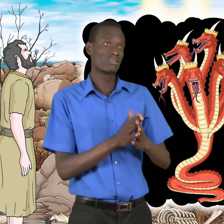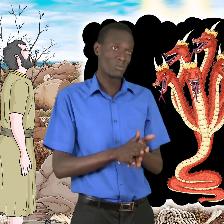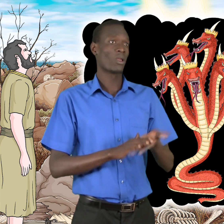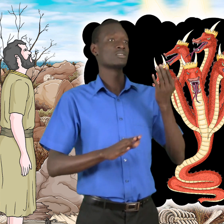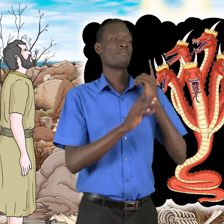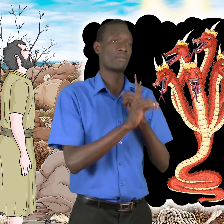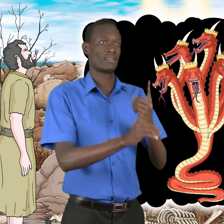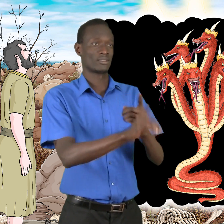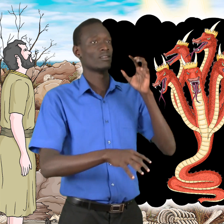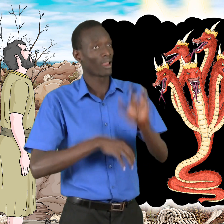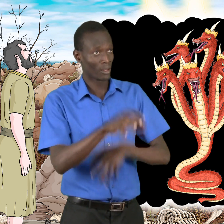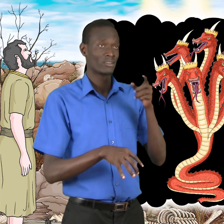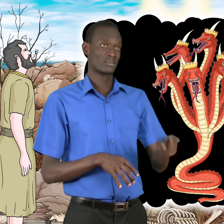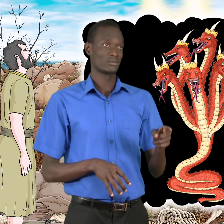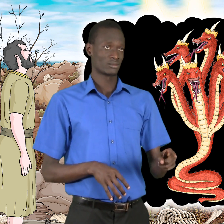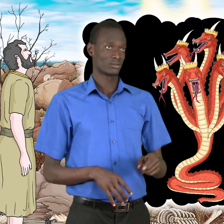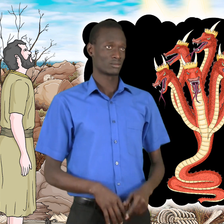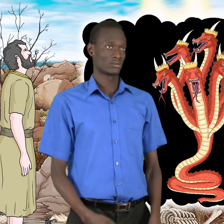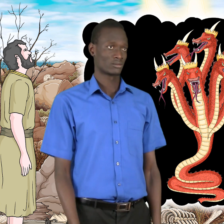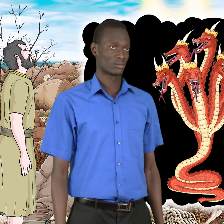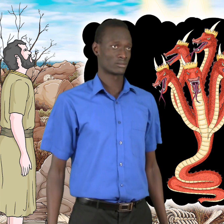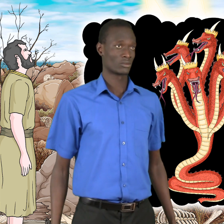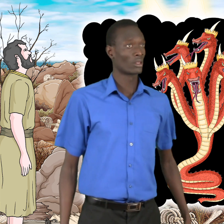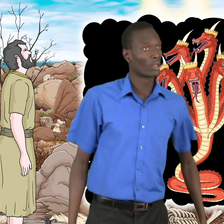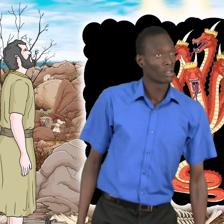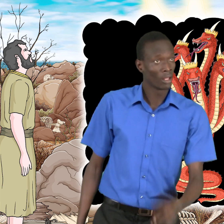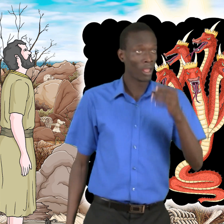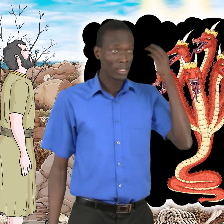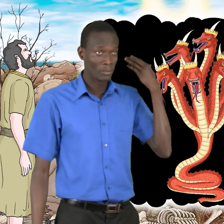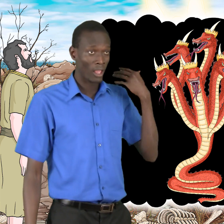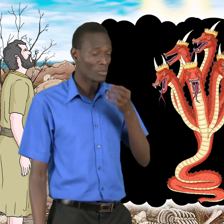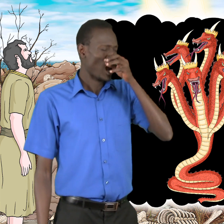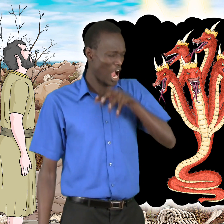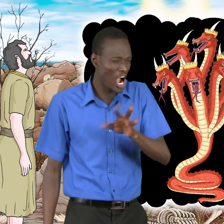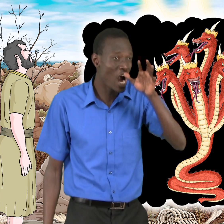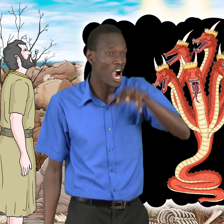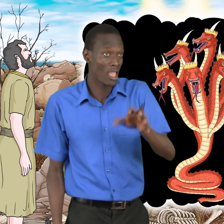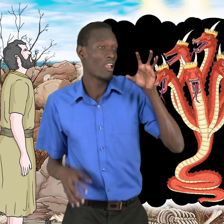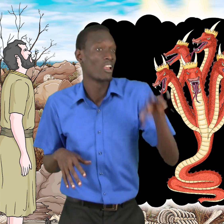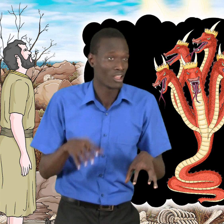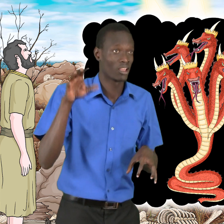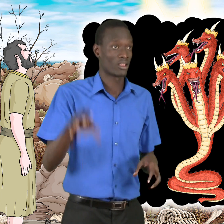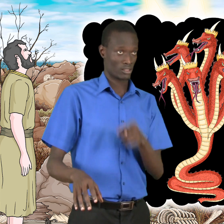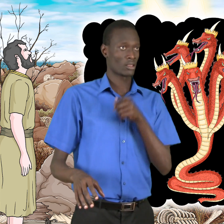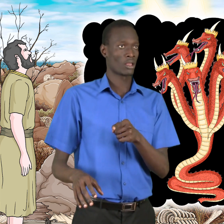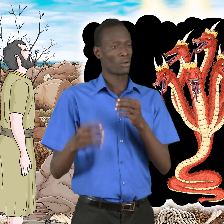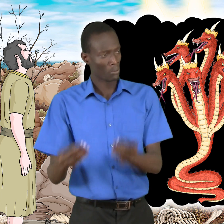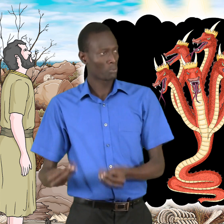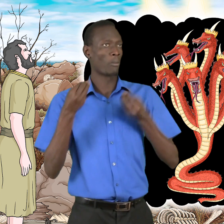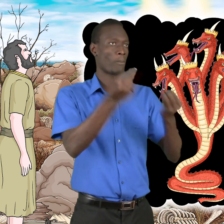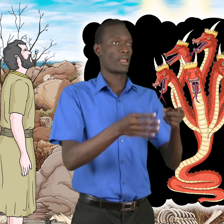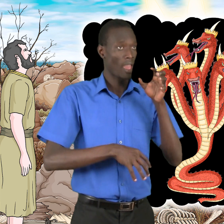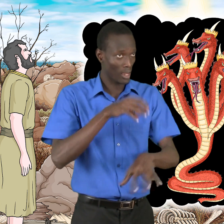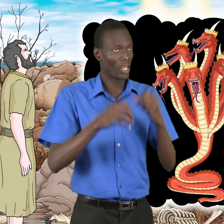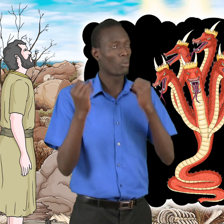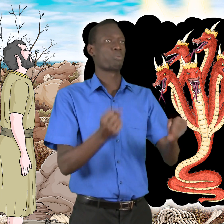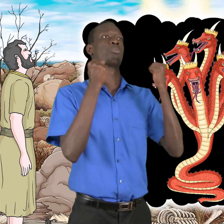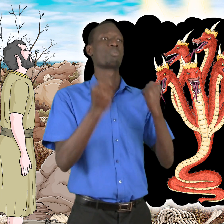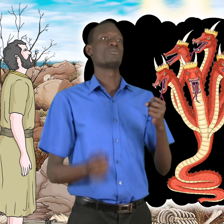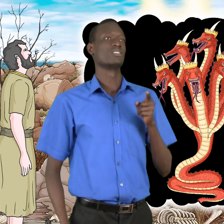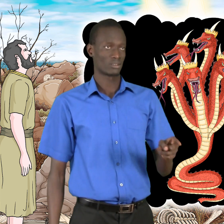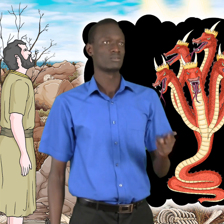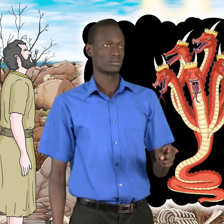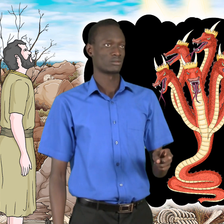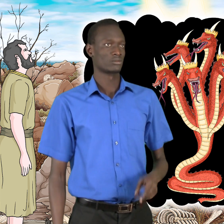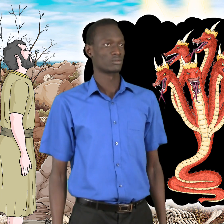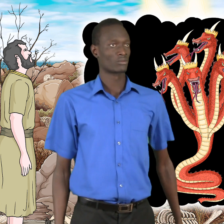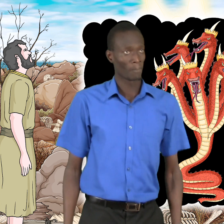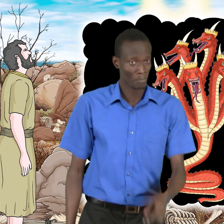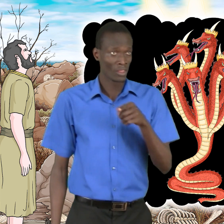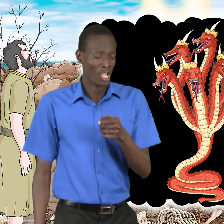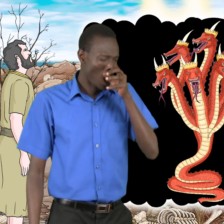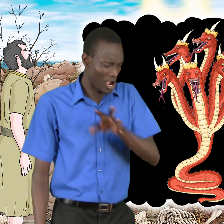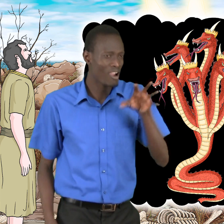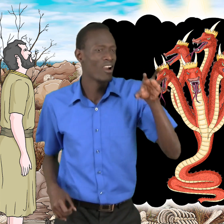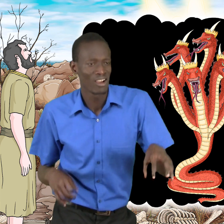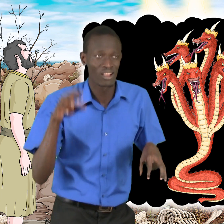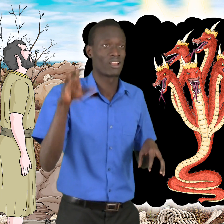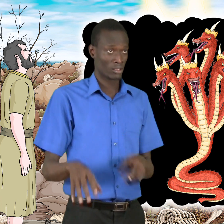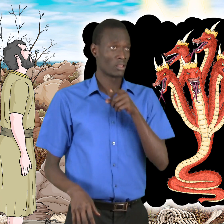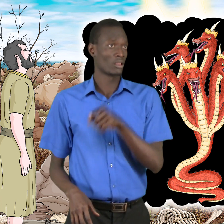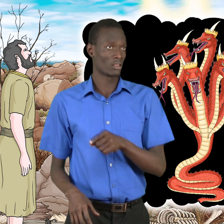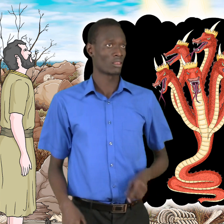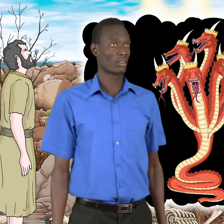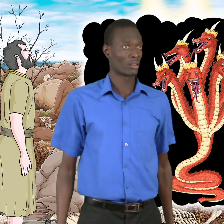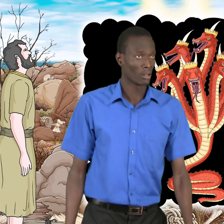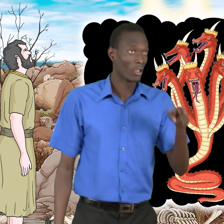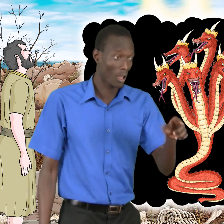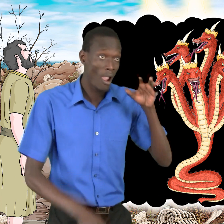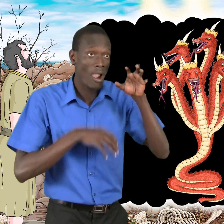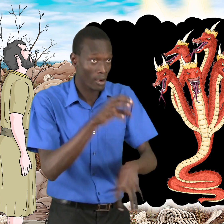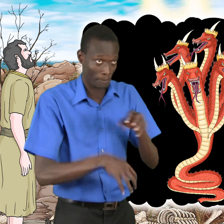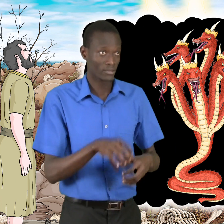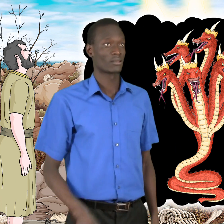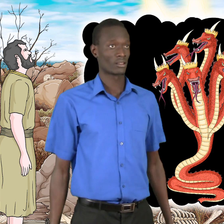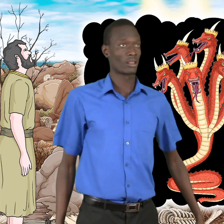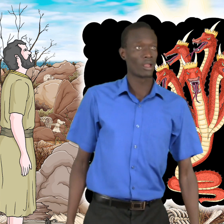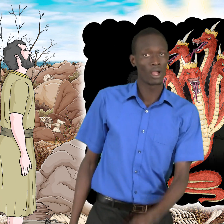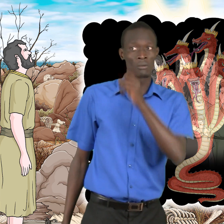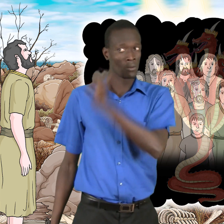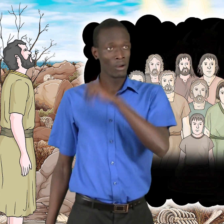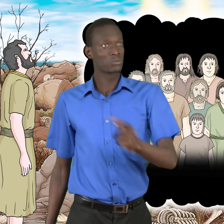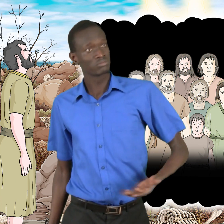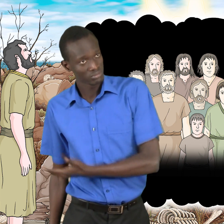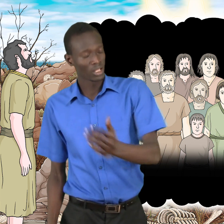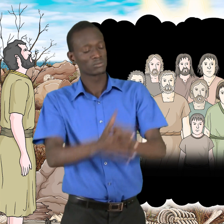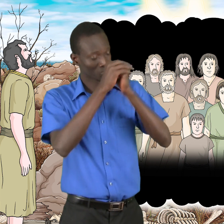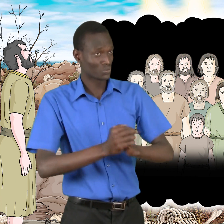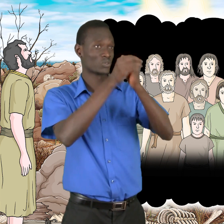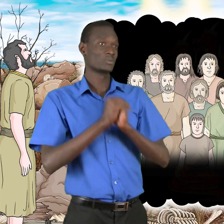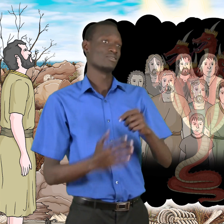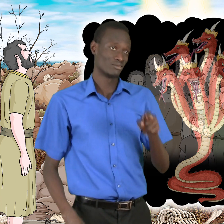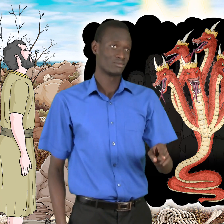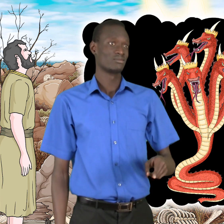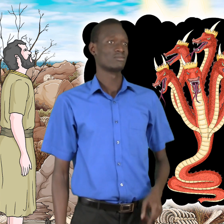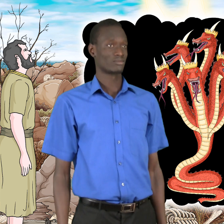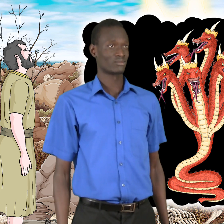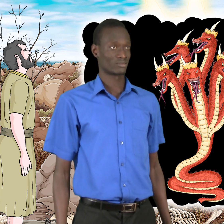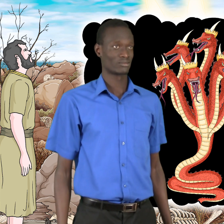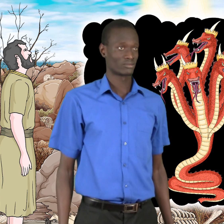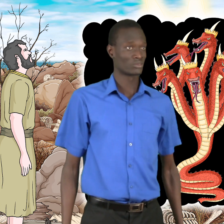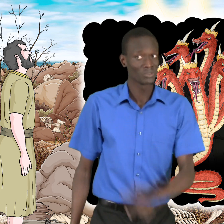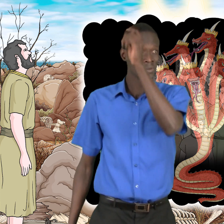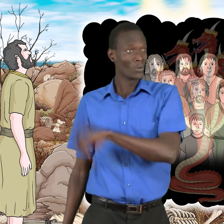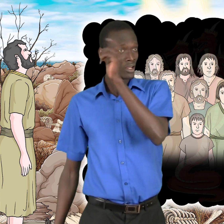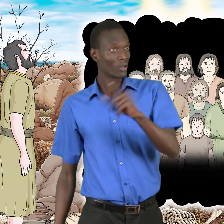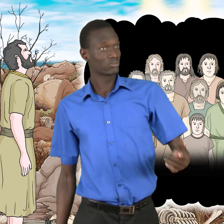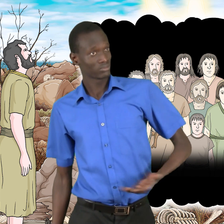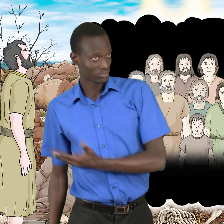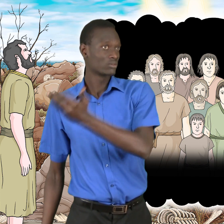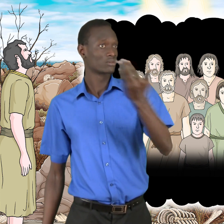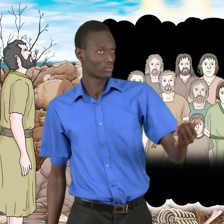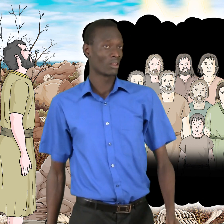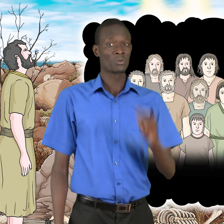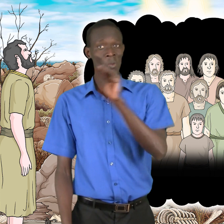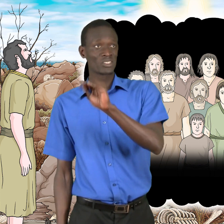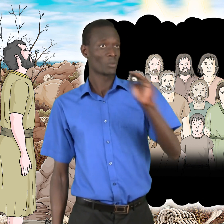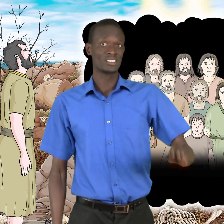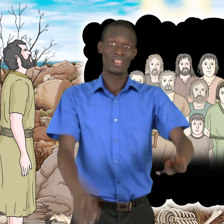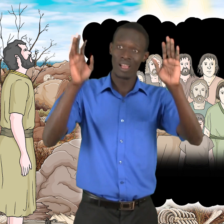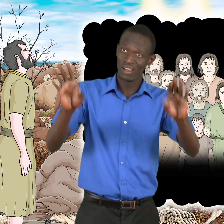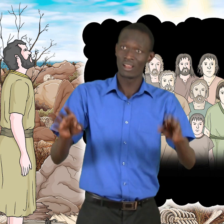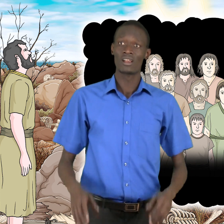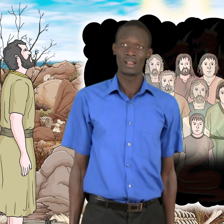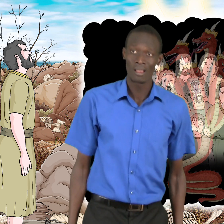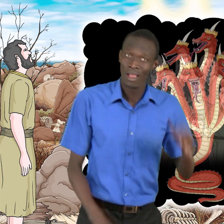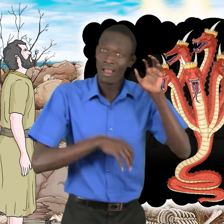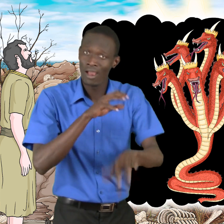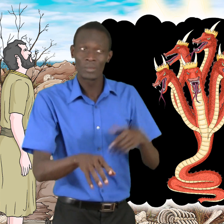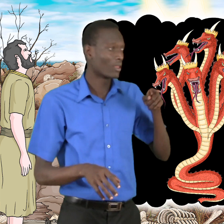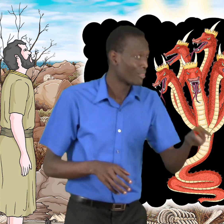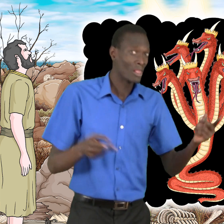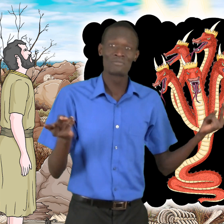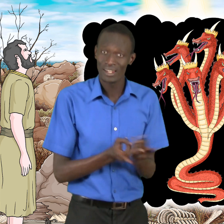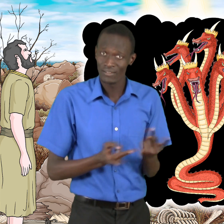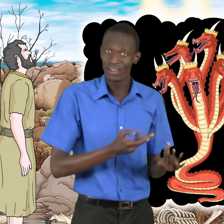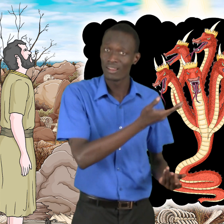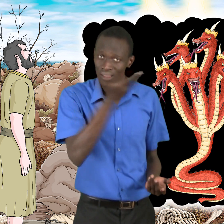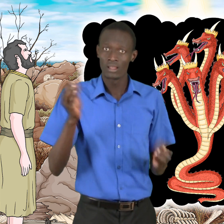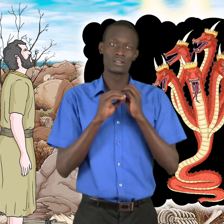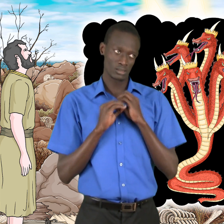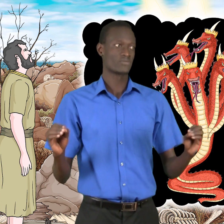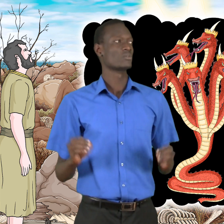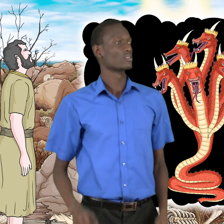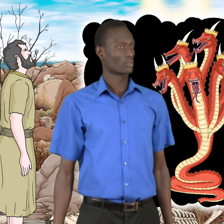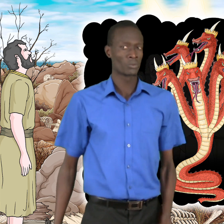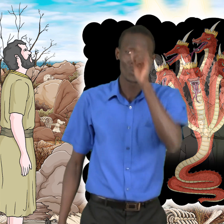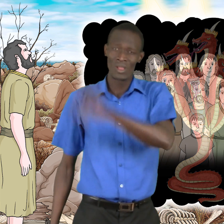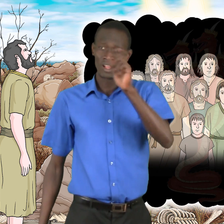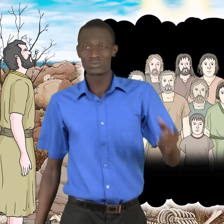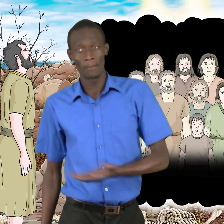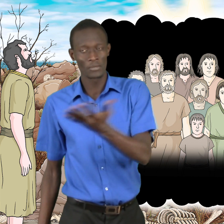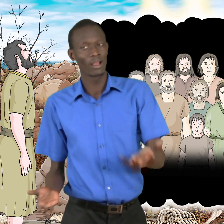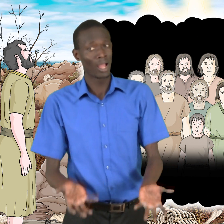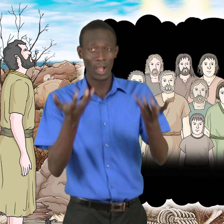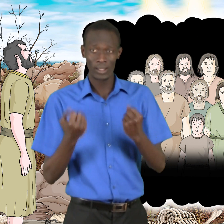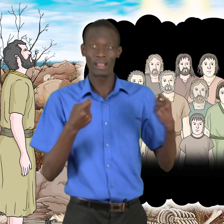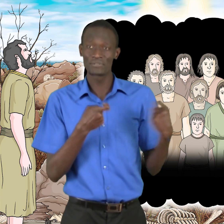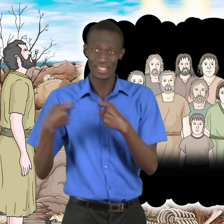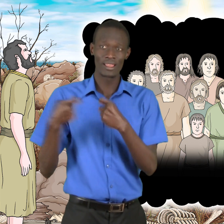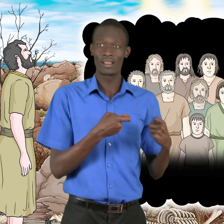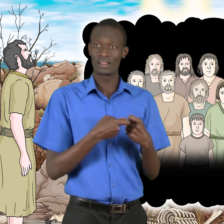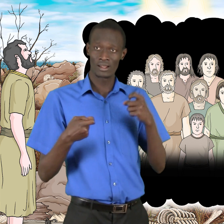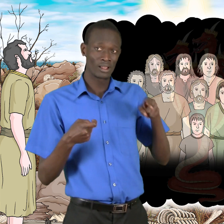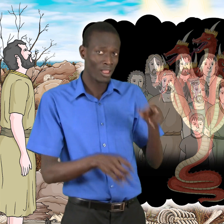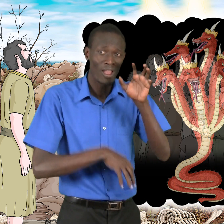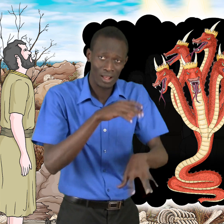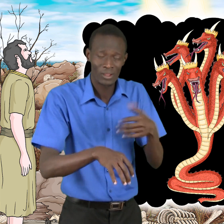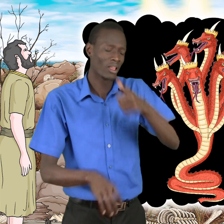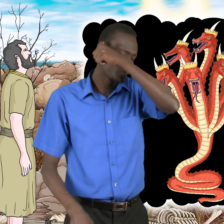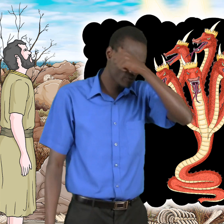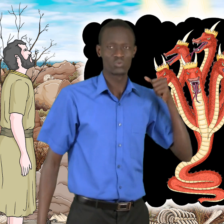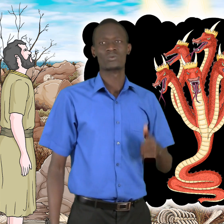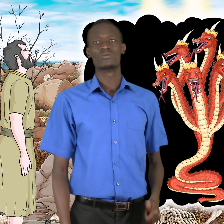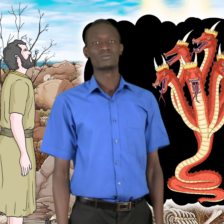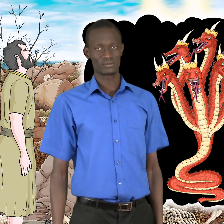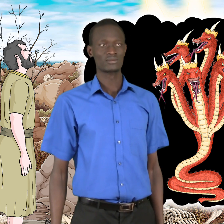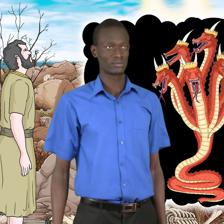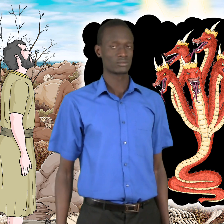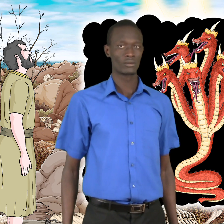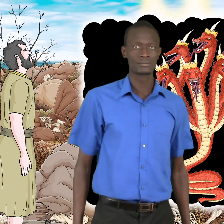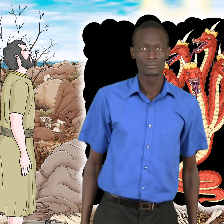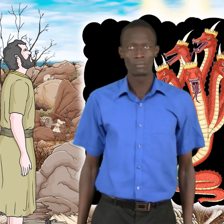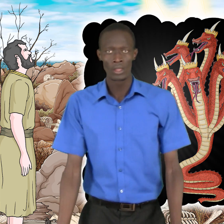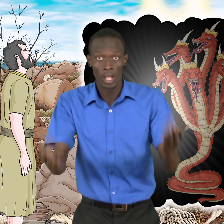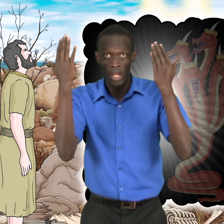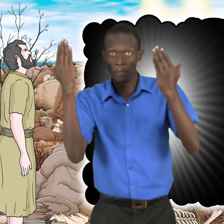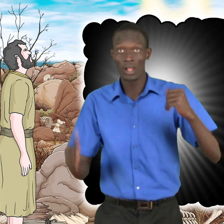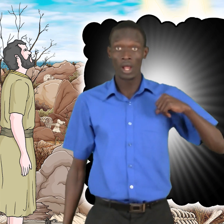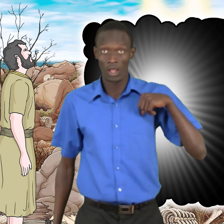They worshiped the dragon who had given authority to the beast, and they worshiped the beast, saying, “Who is like the beast, and who can wage war against it?”